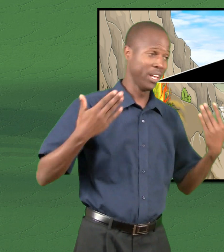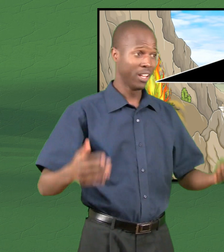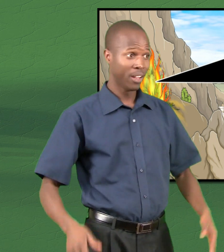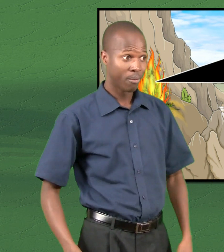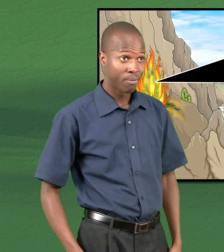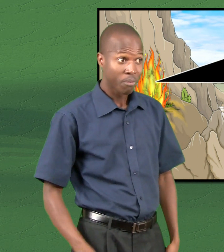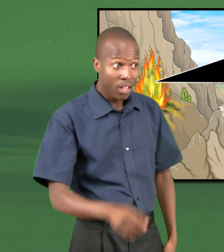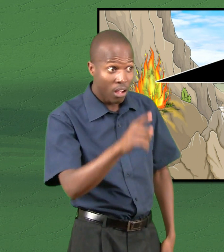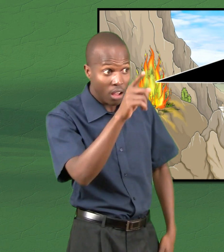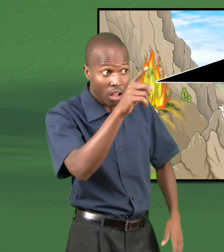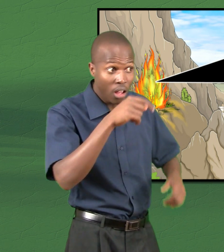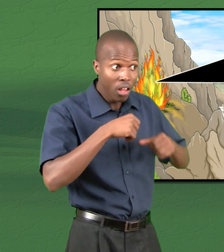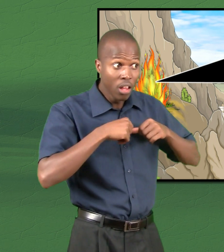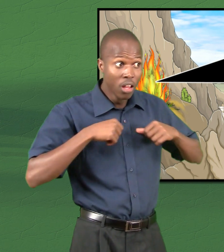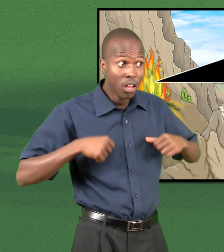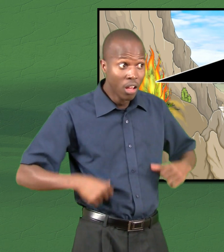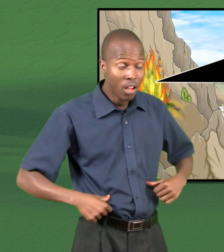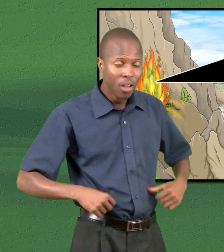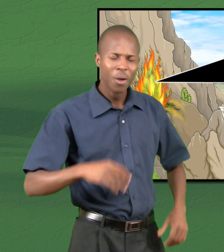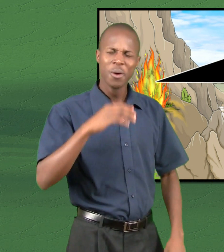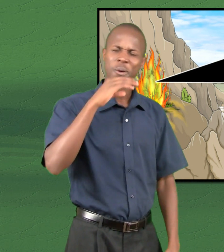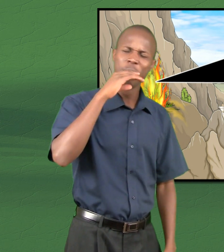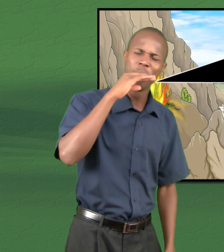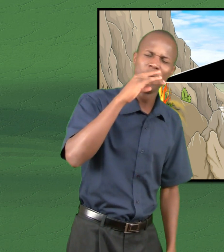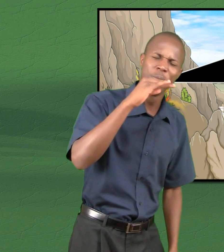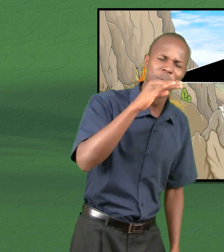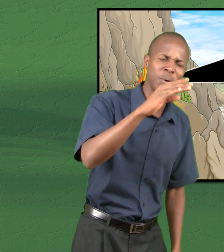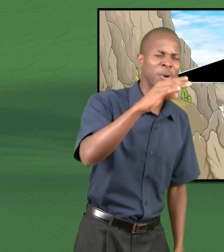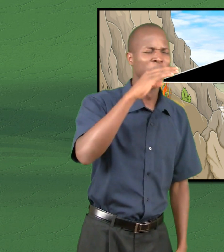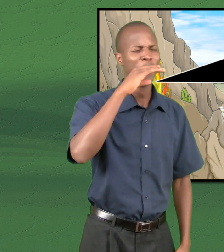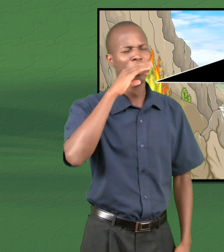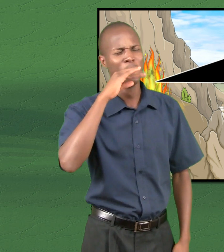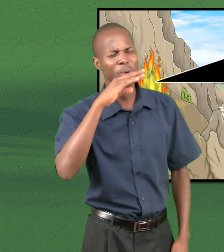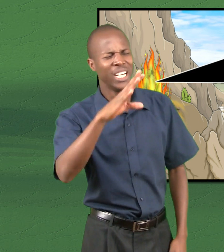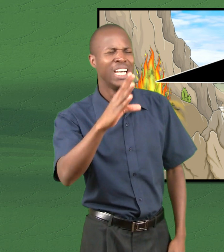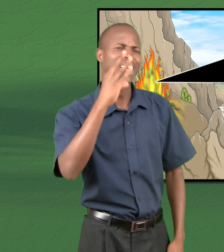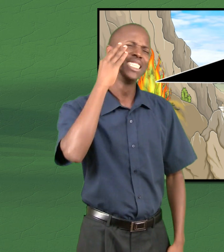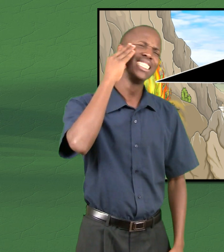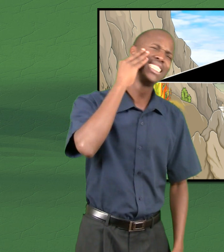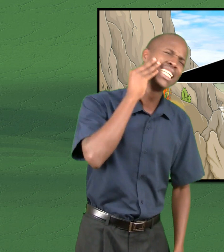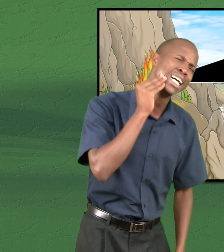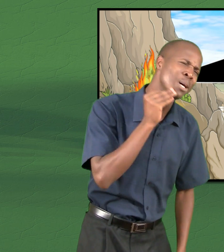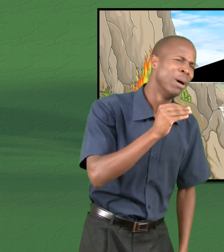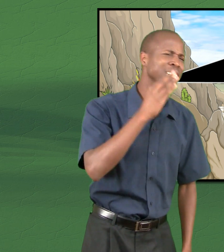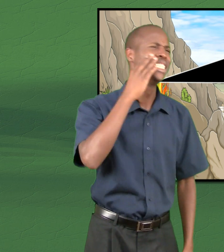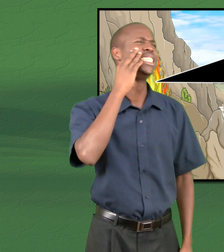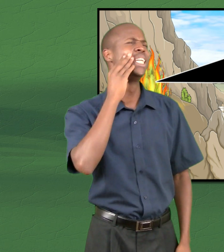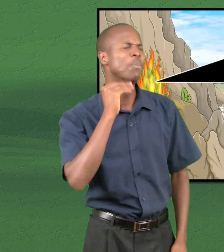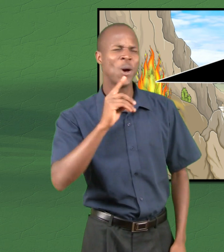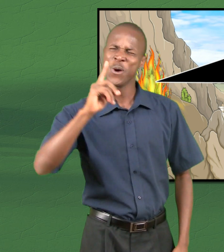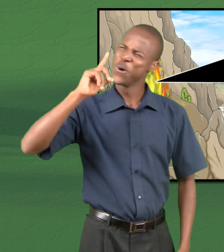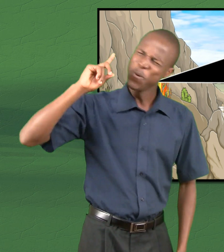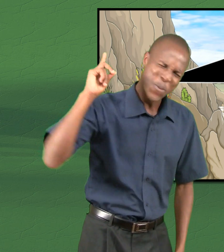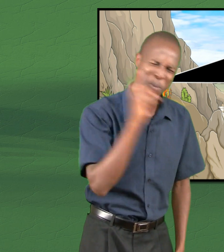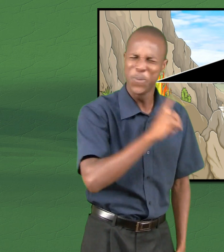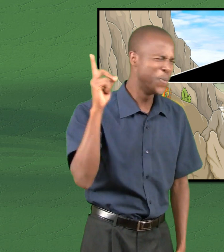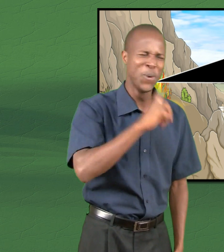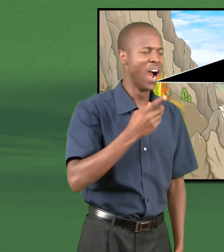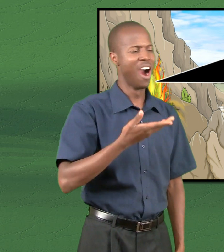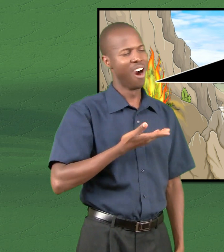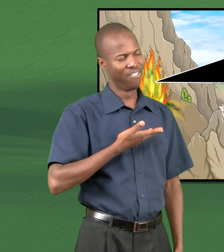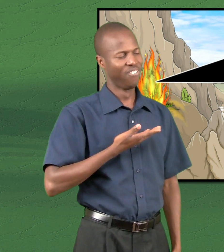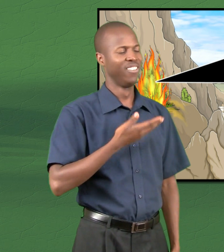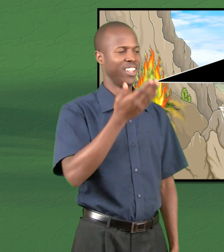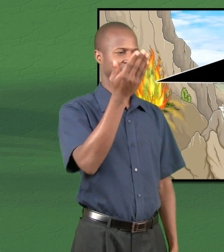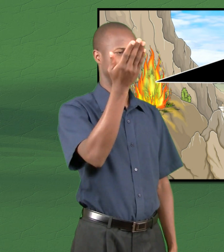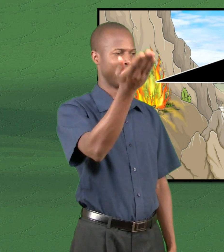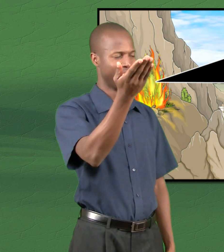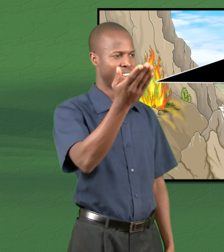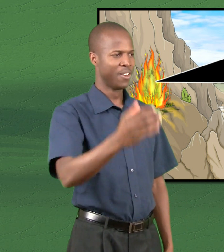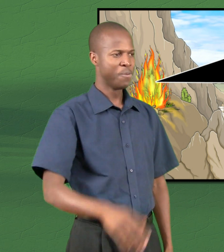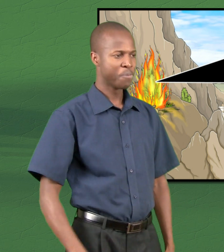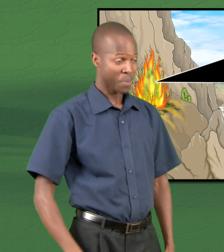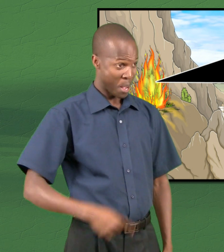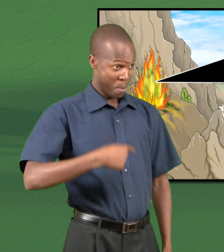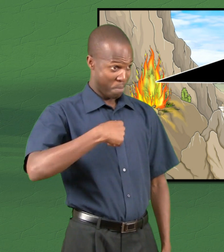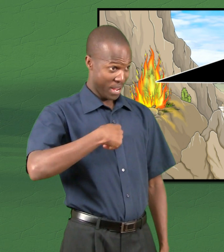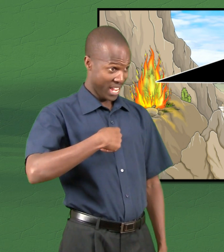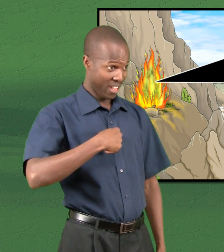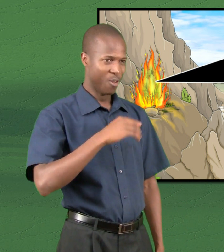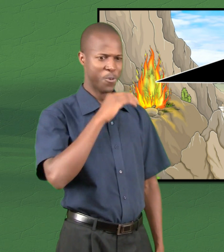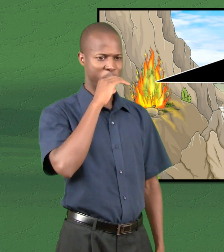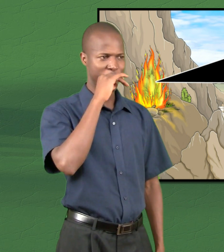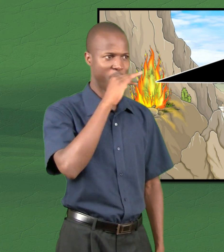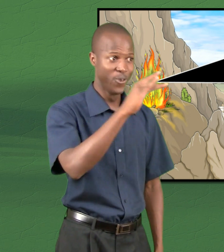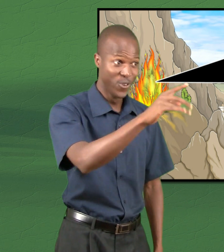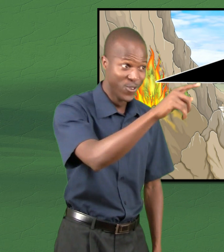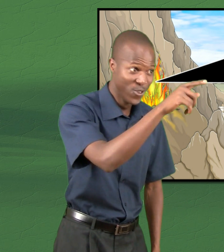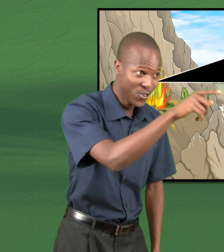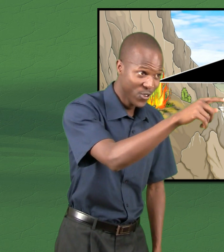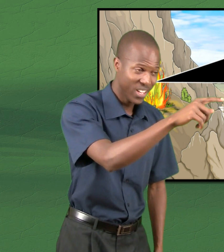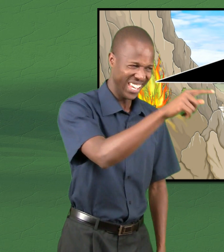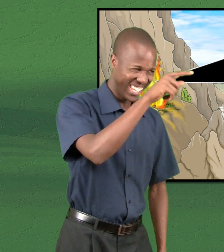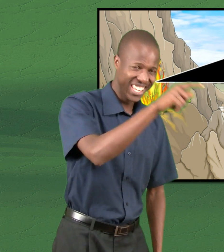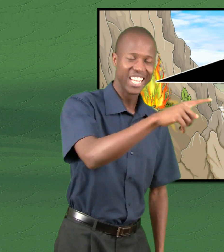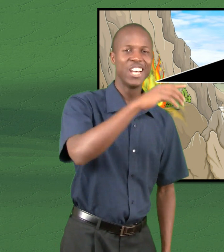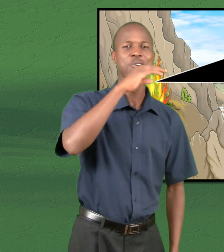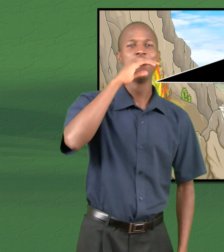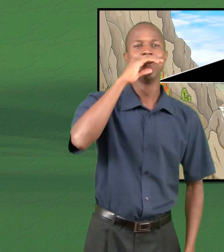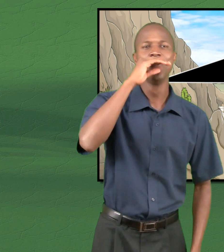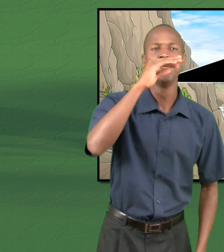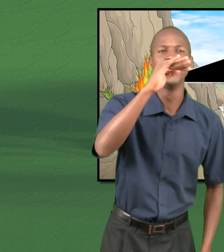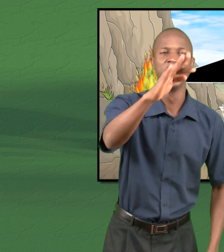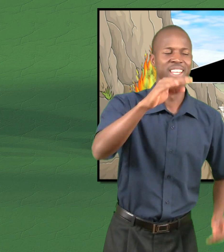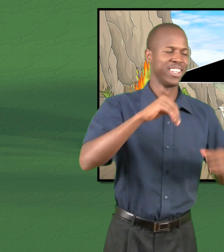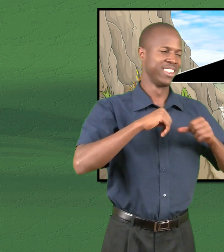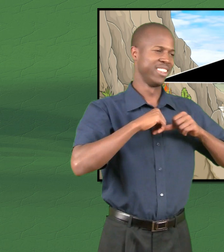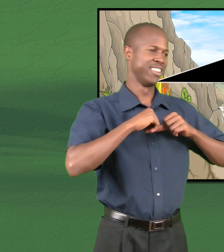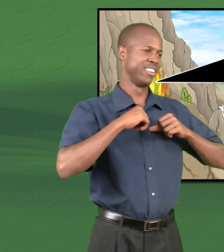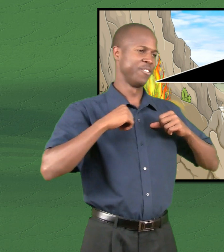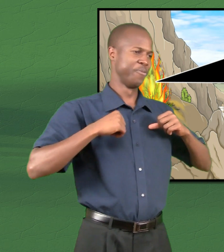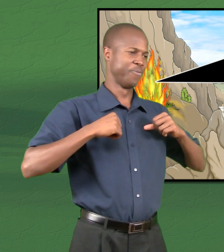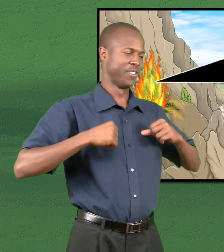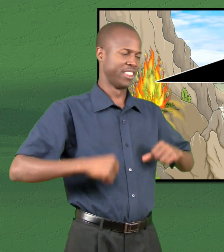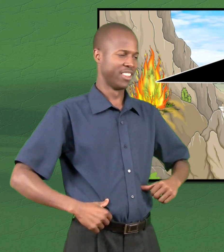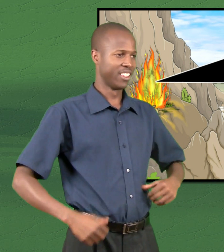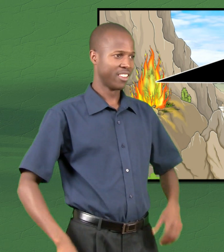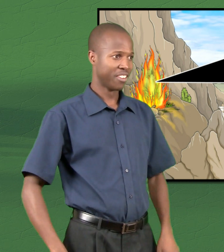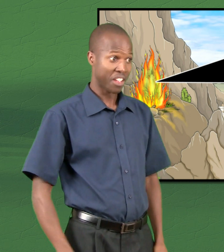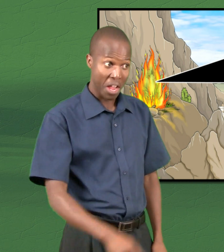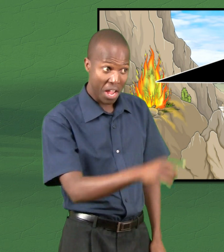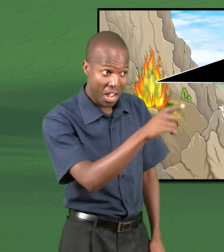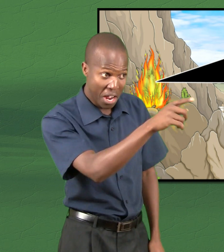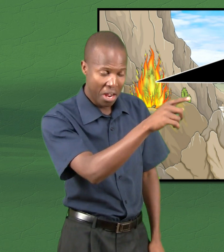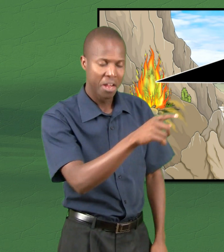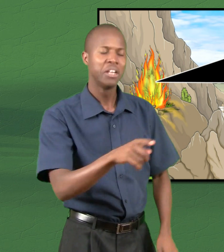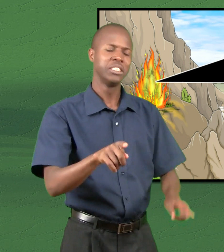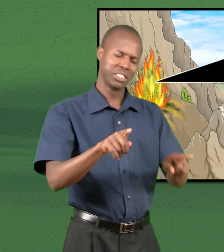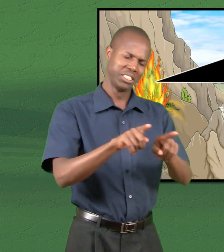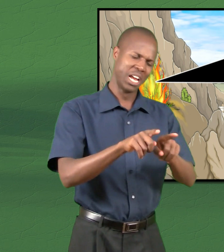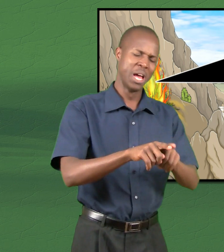You are to speak to him and put the words in his mouth.